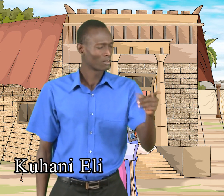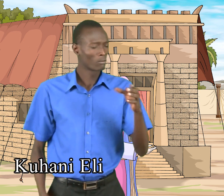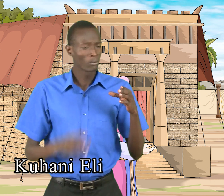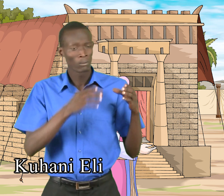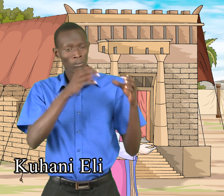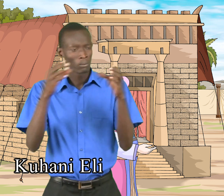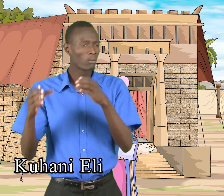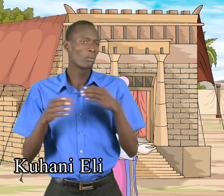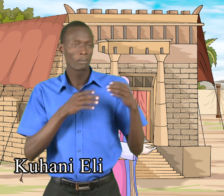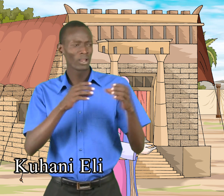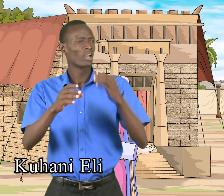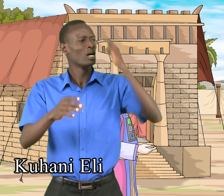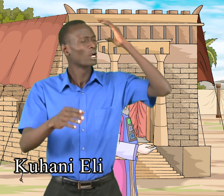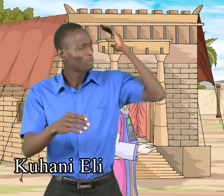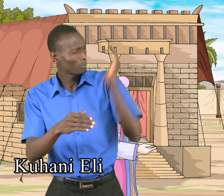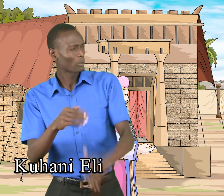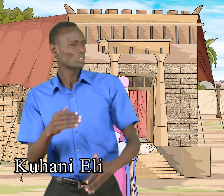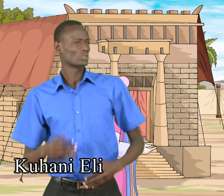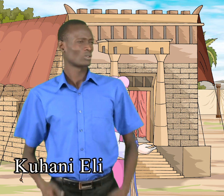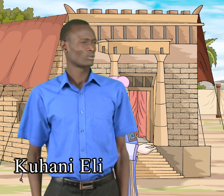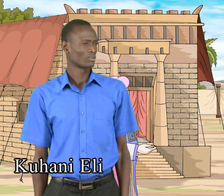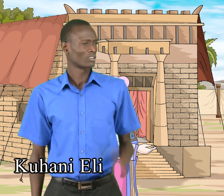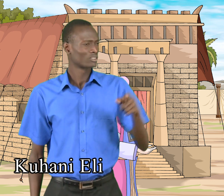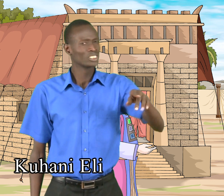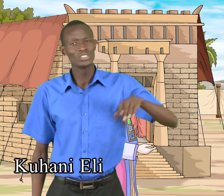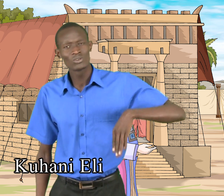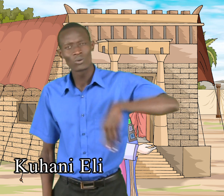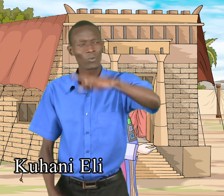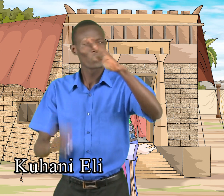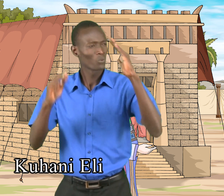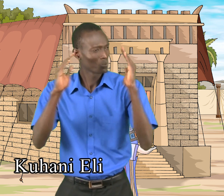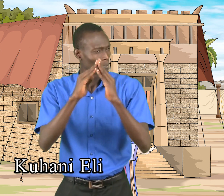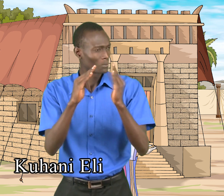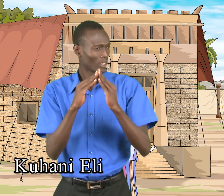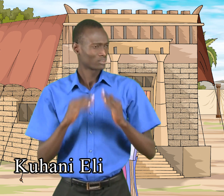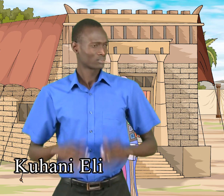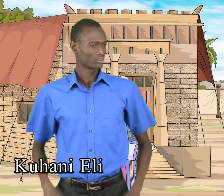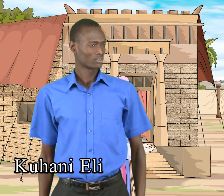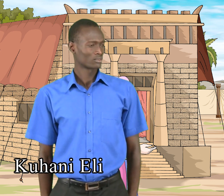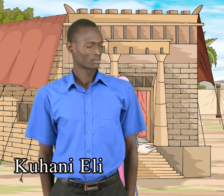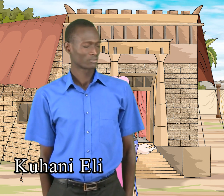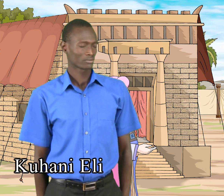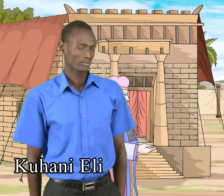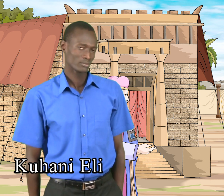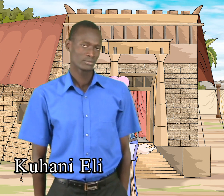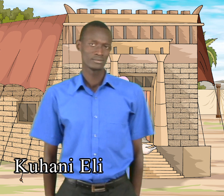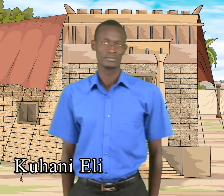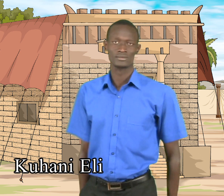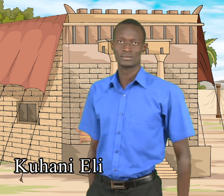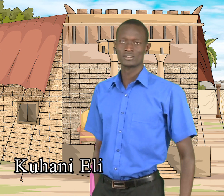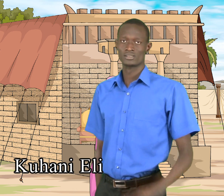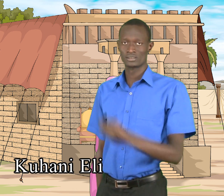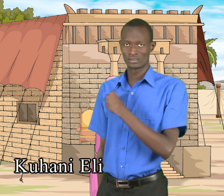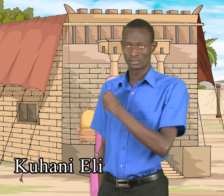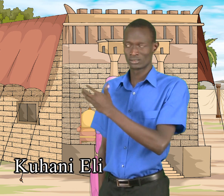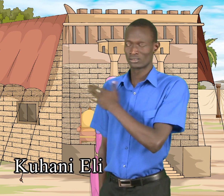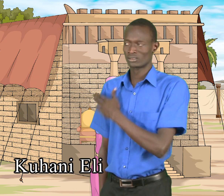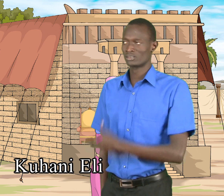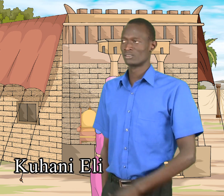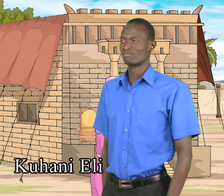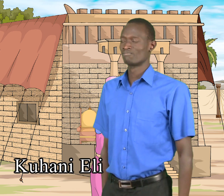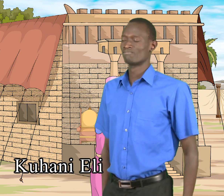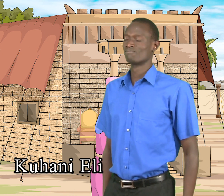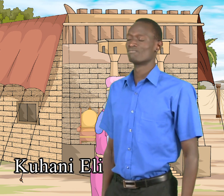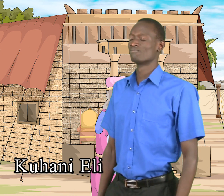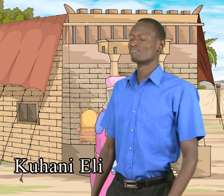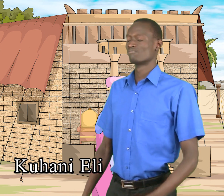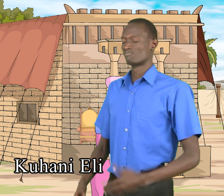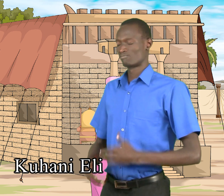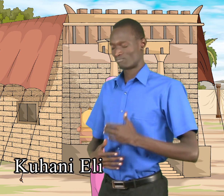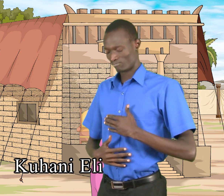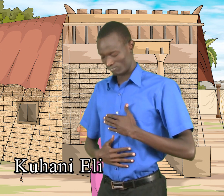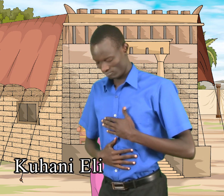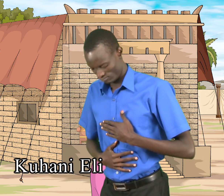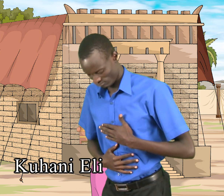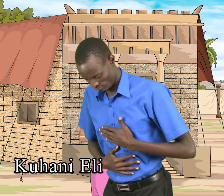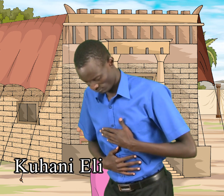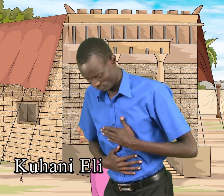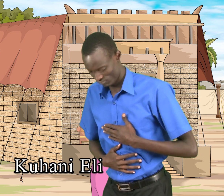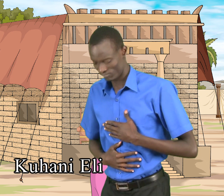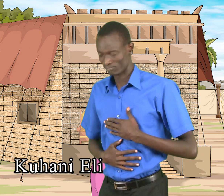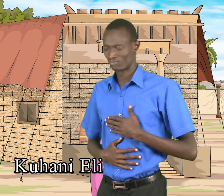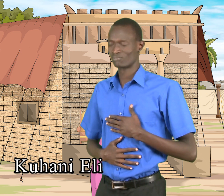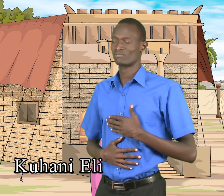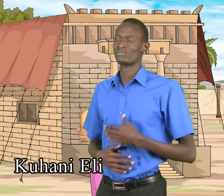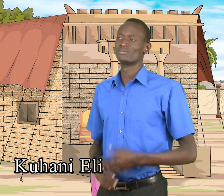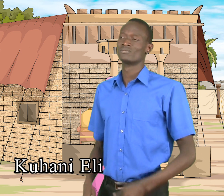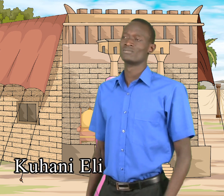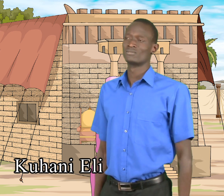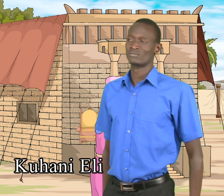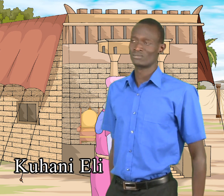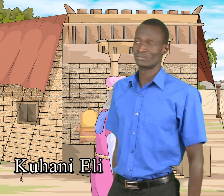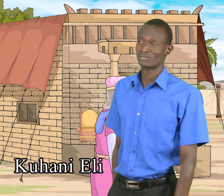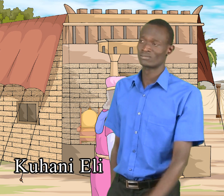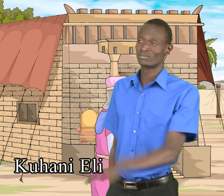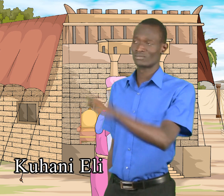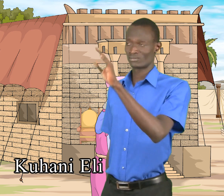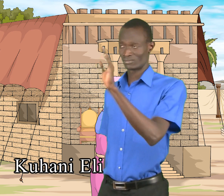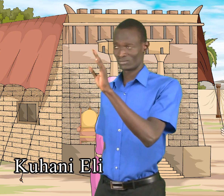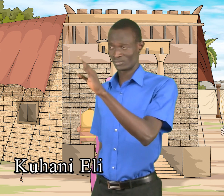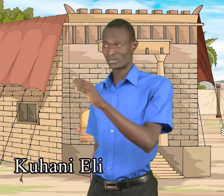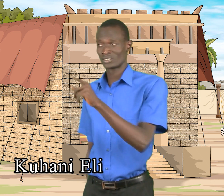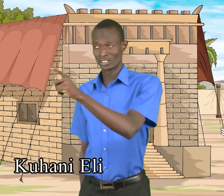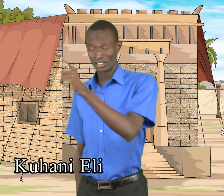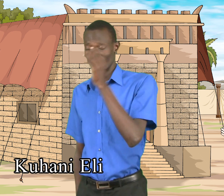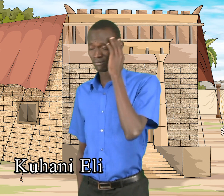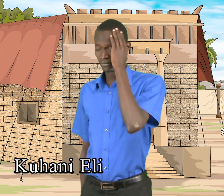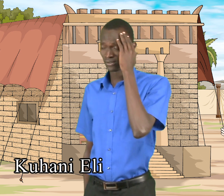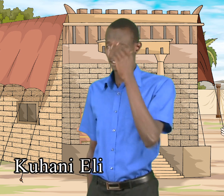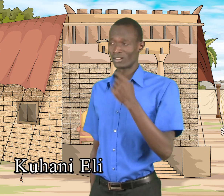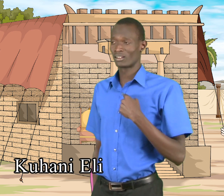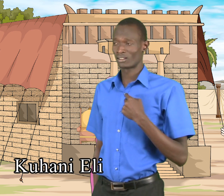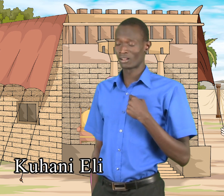So Eli thought she was drunk and said to her, “How long will you be drunk? Put away your wine!”